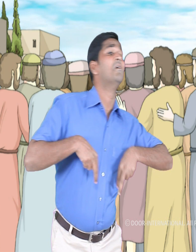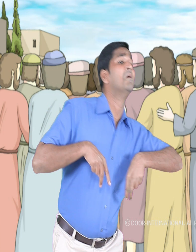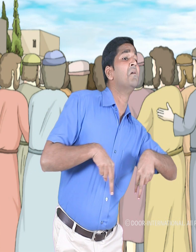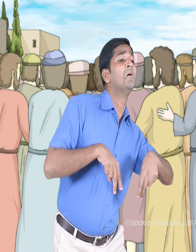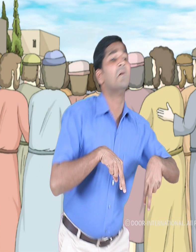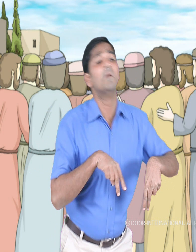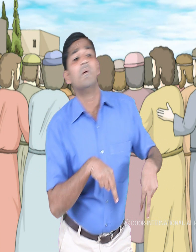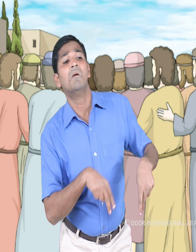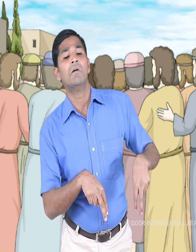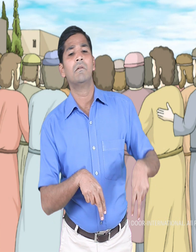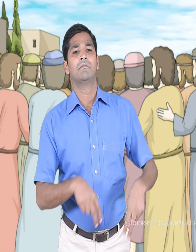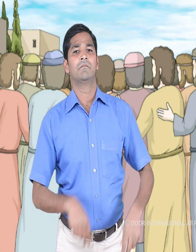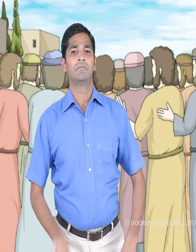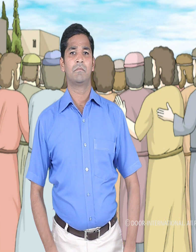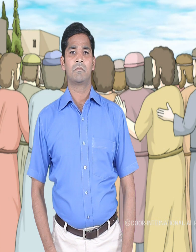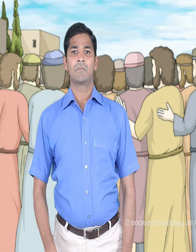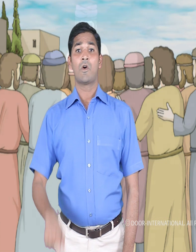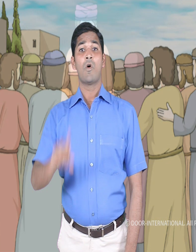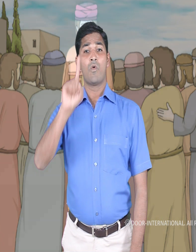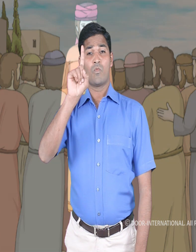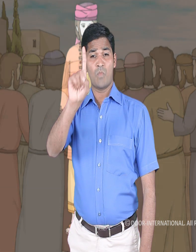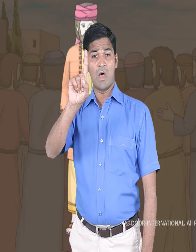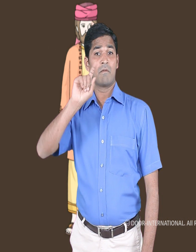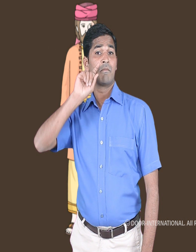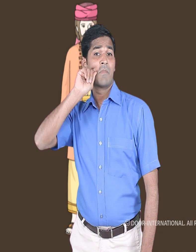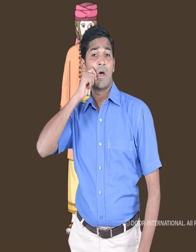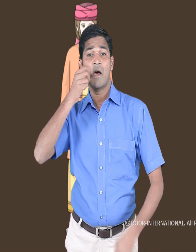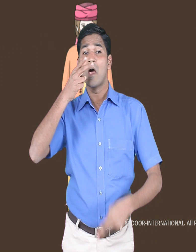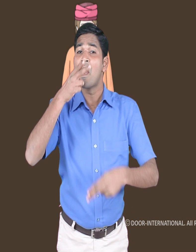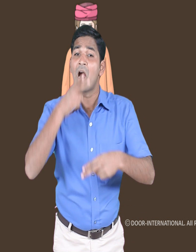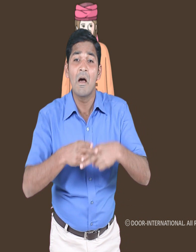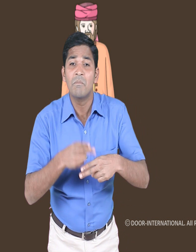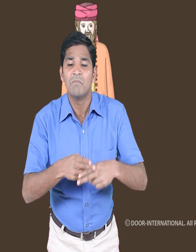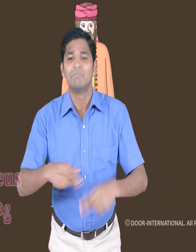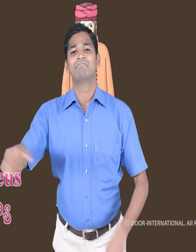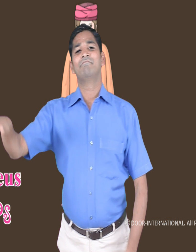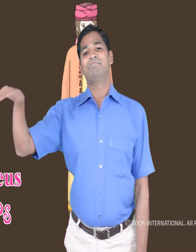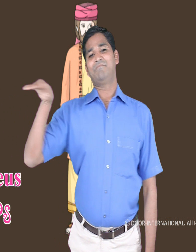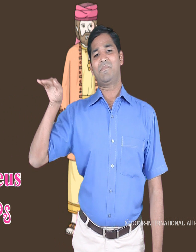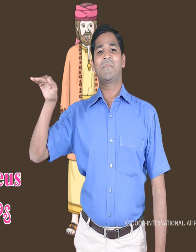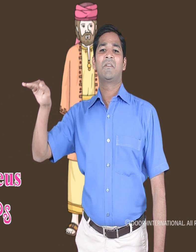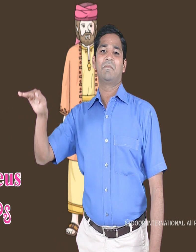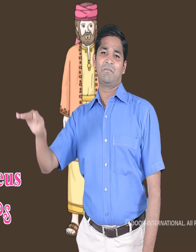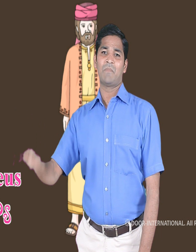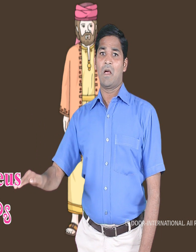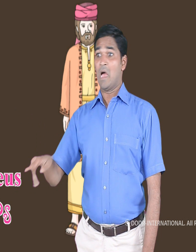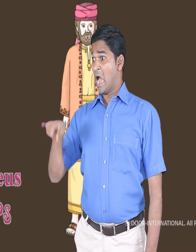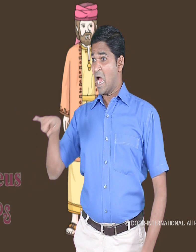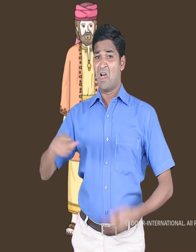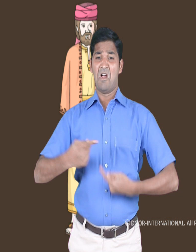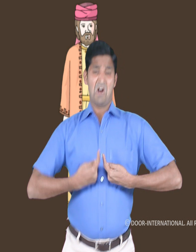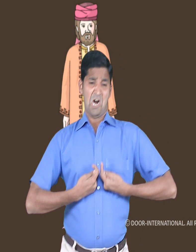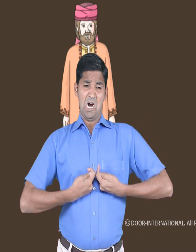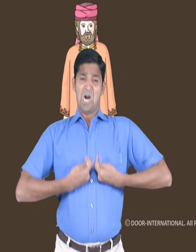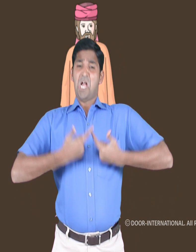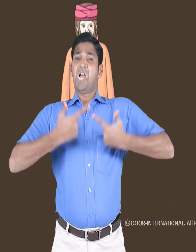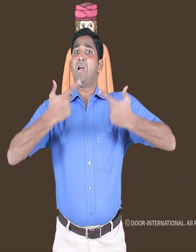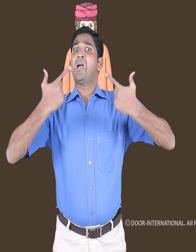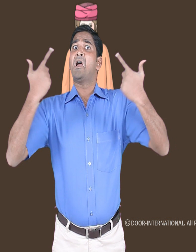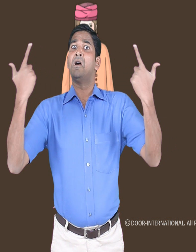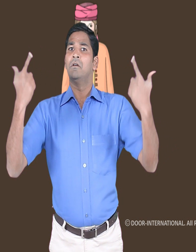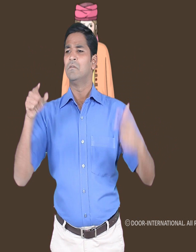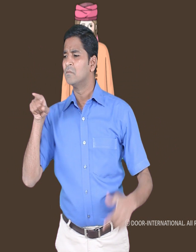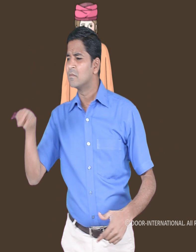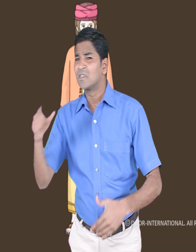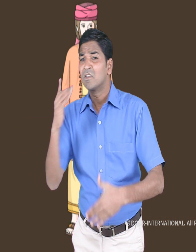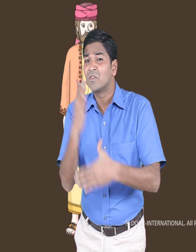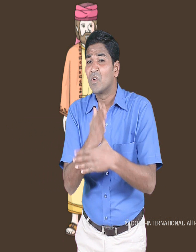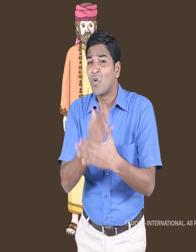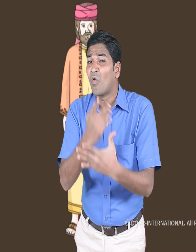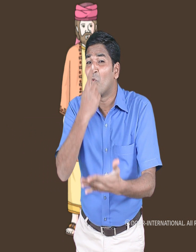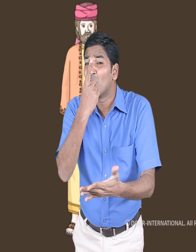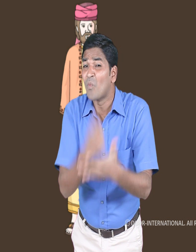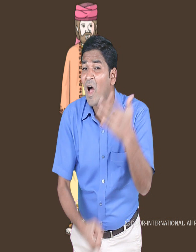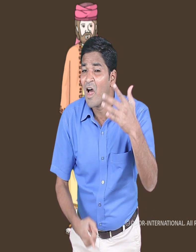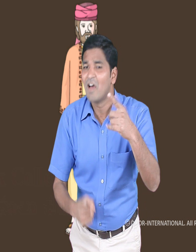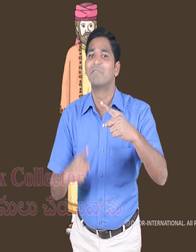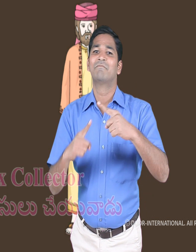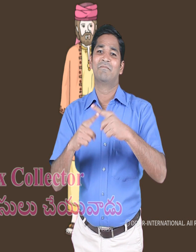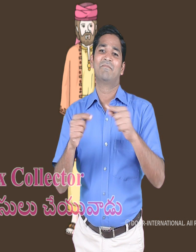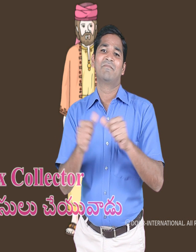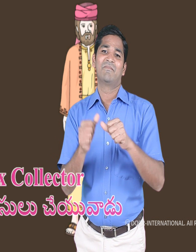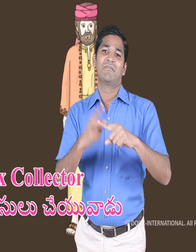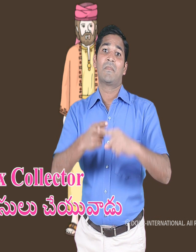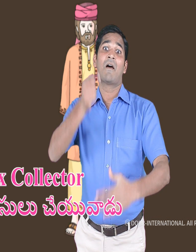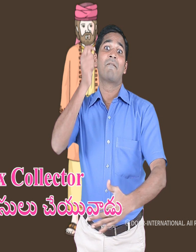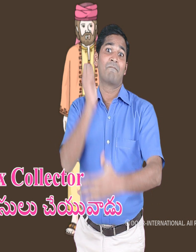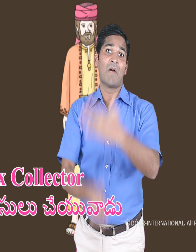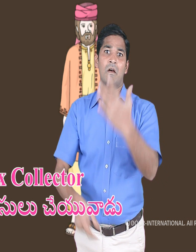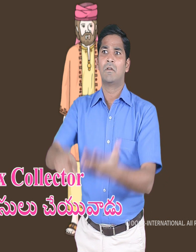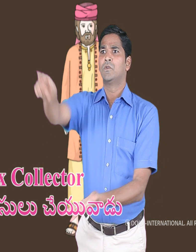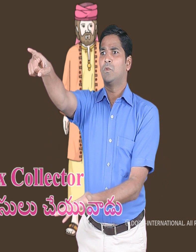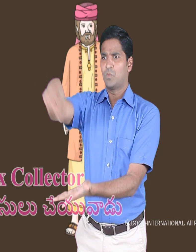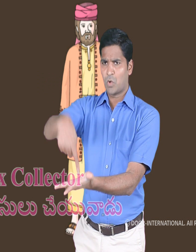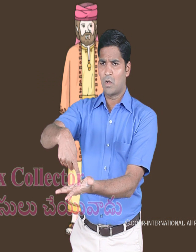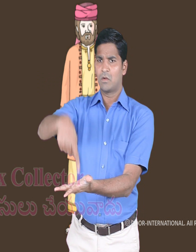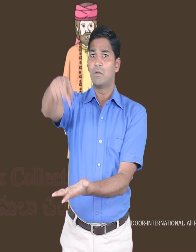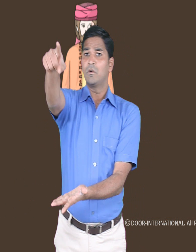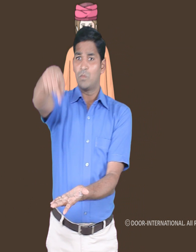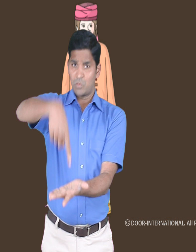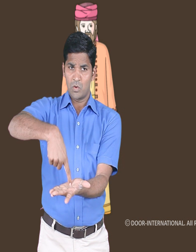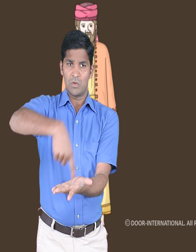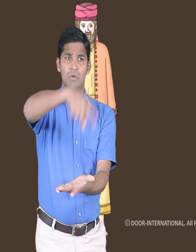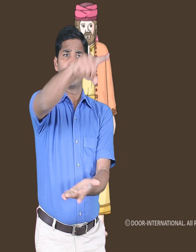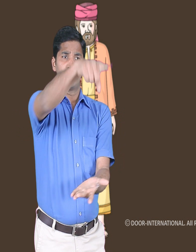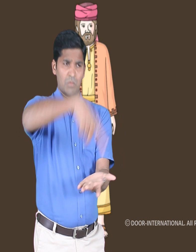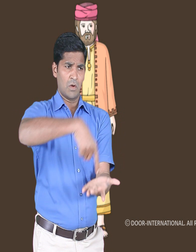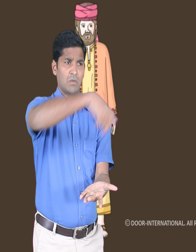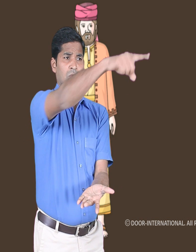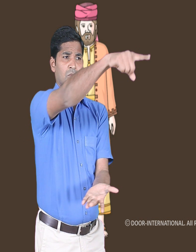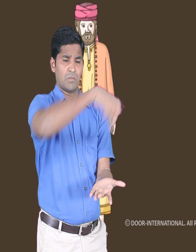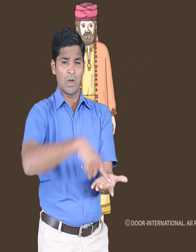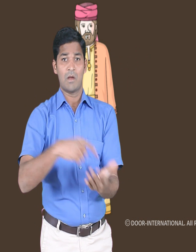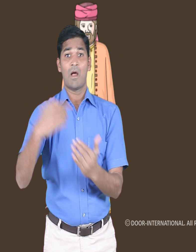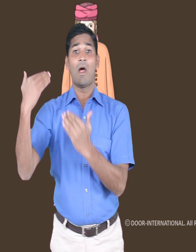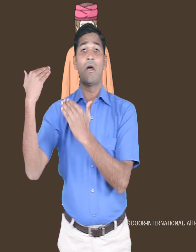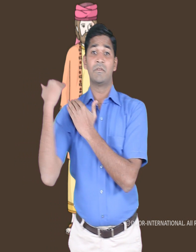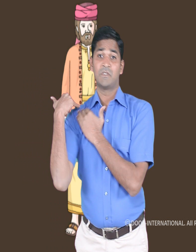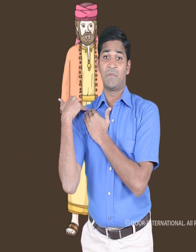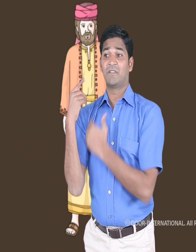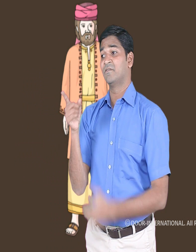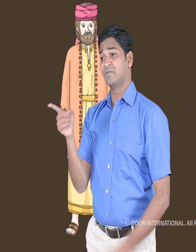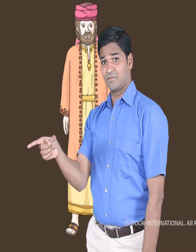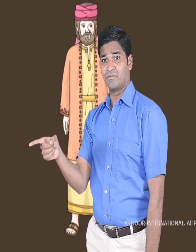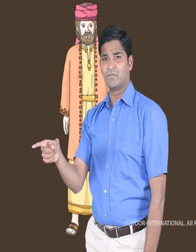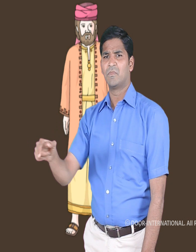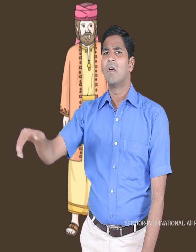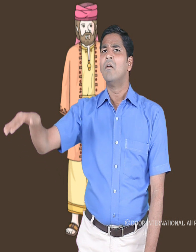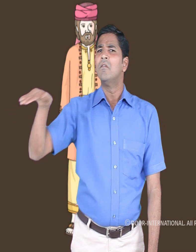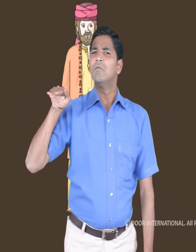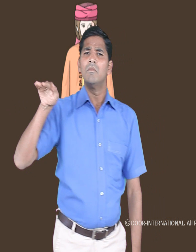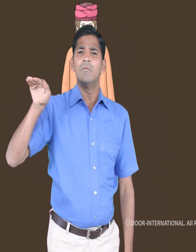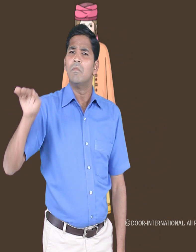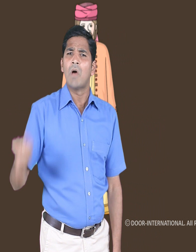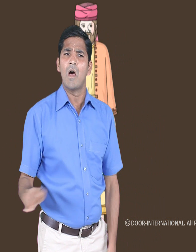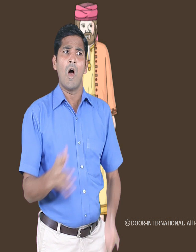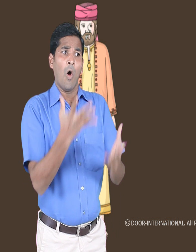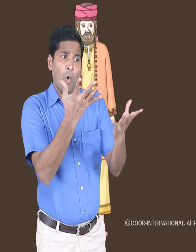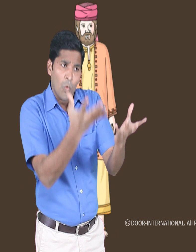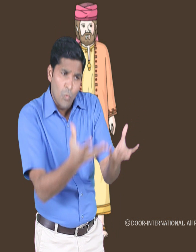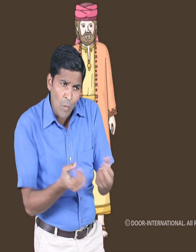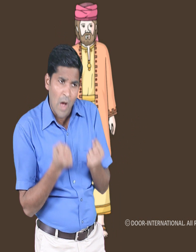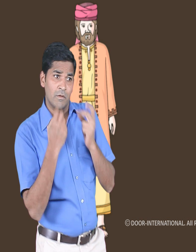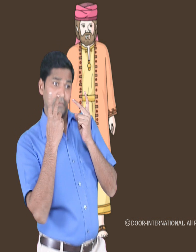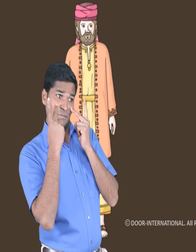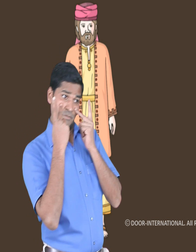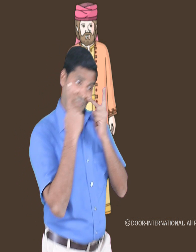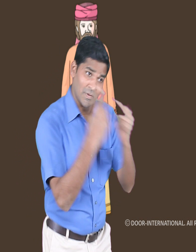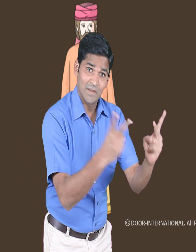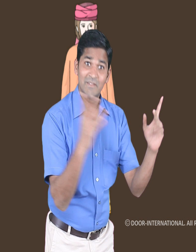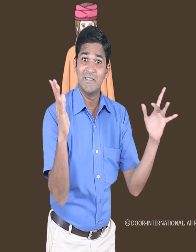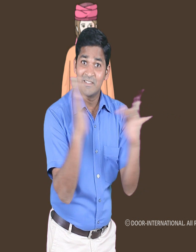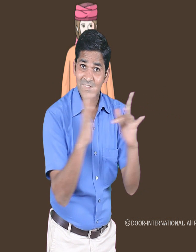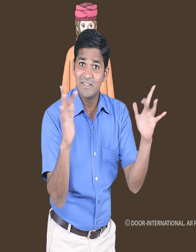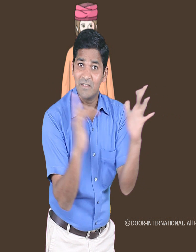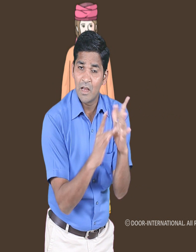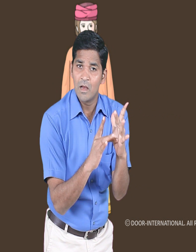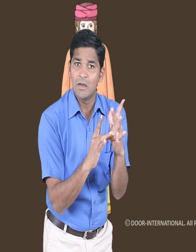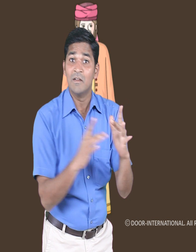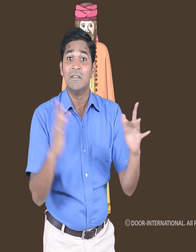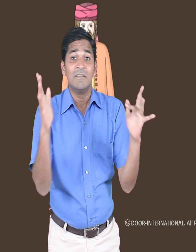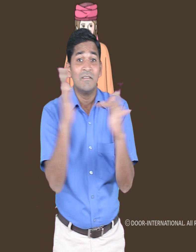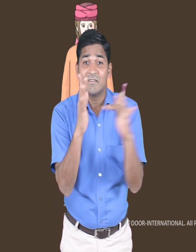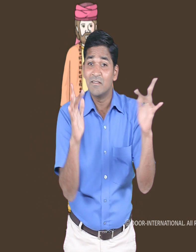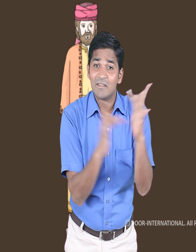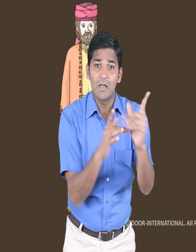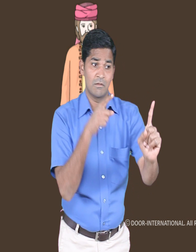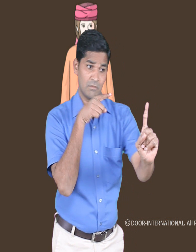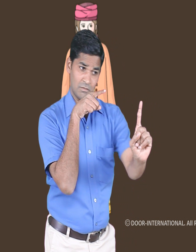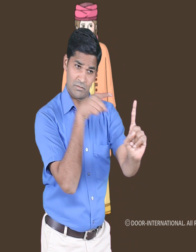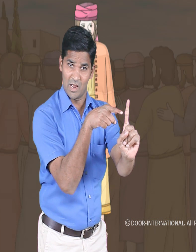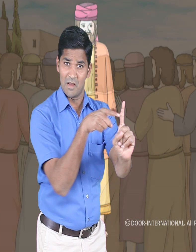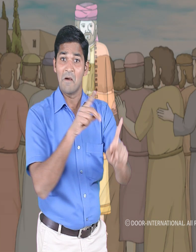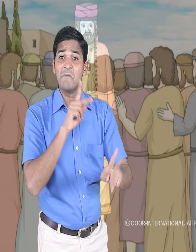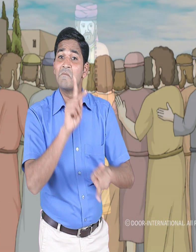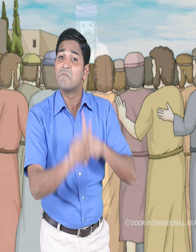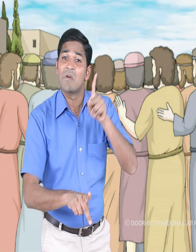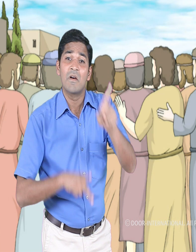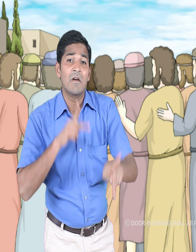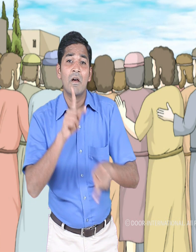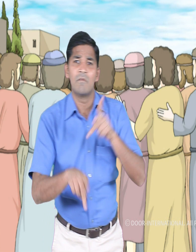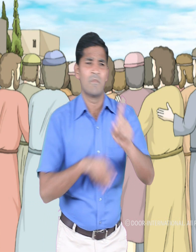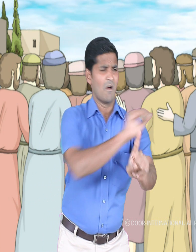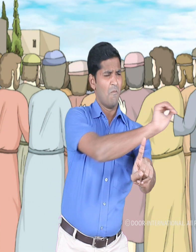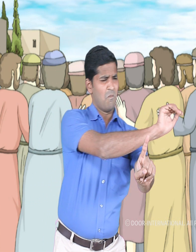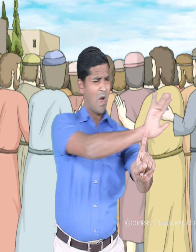And there was a man named Zacchaeus, a chief tax collector, who was very wealthy.